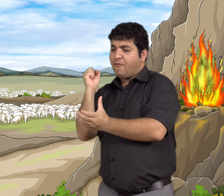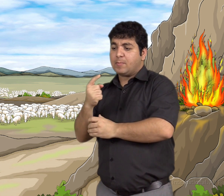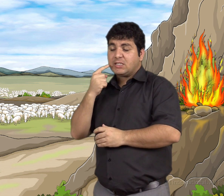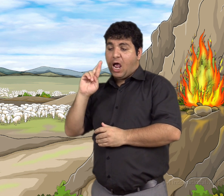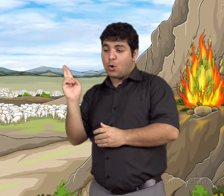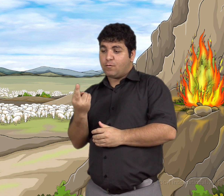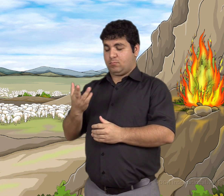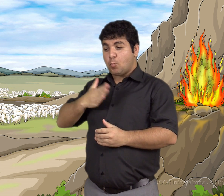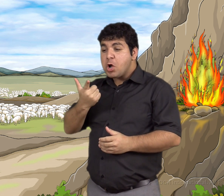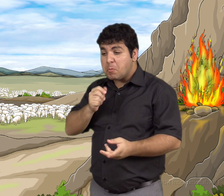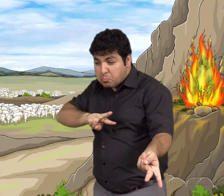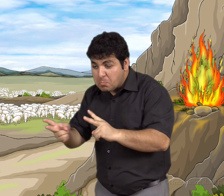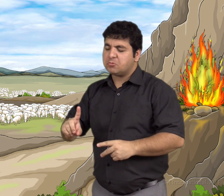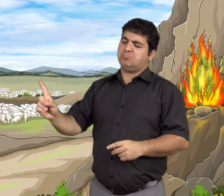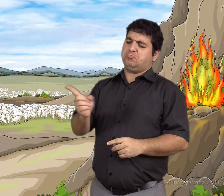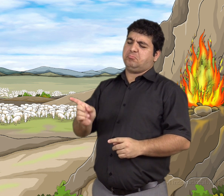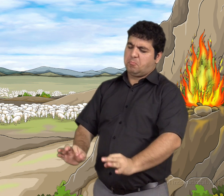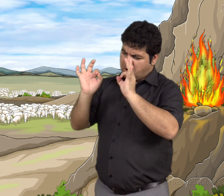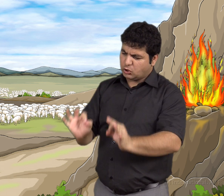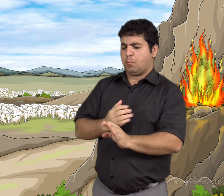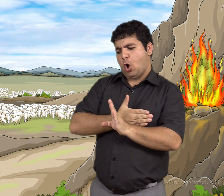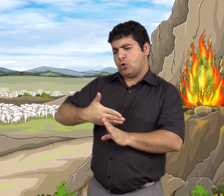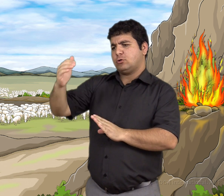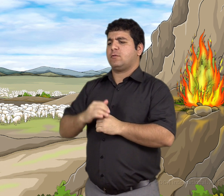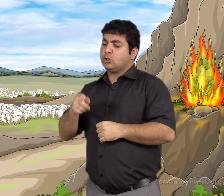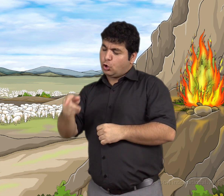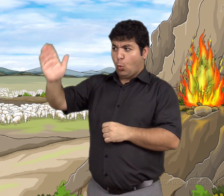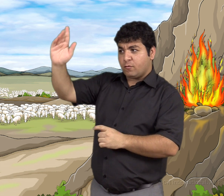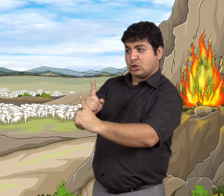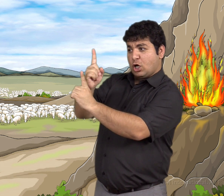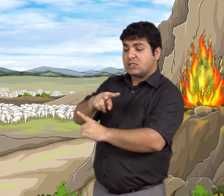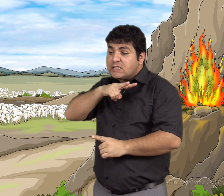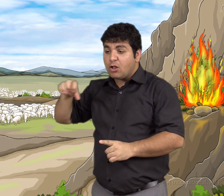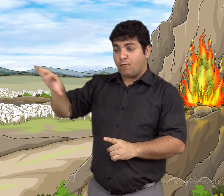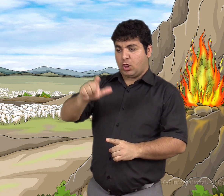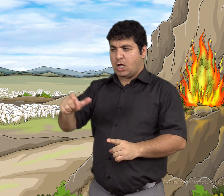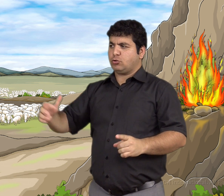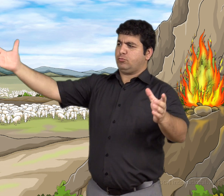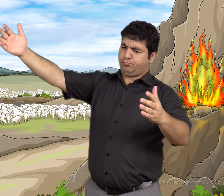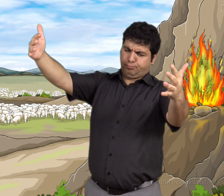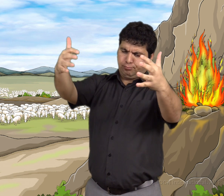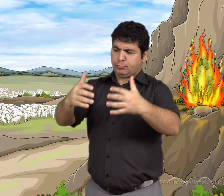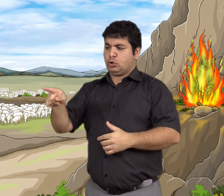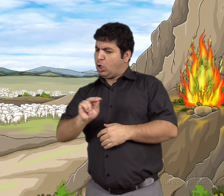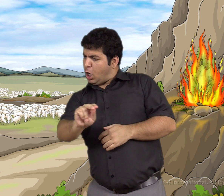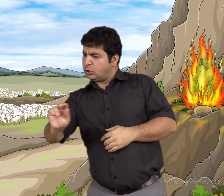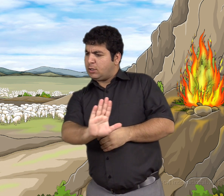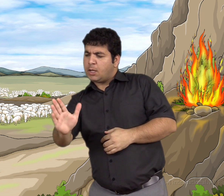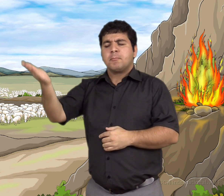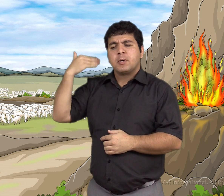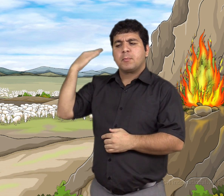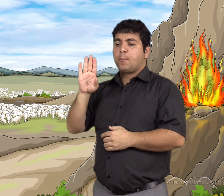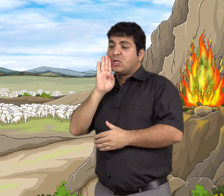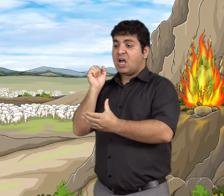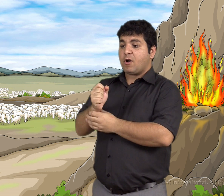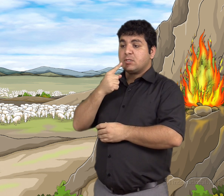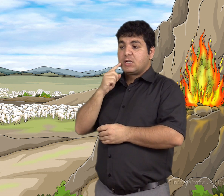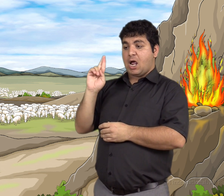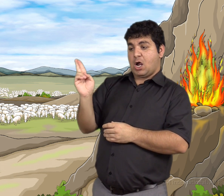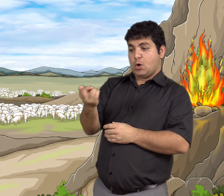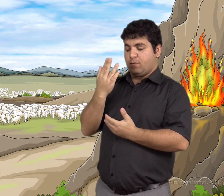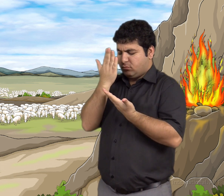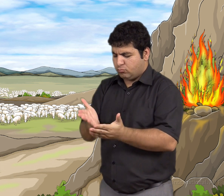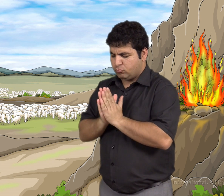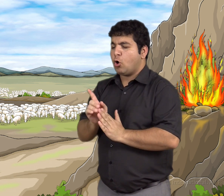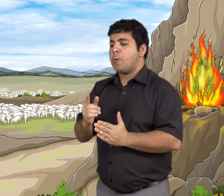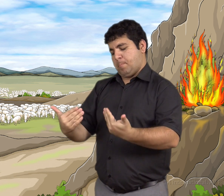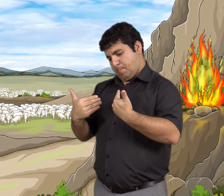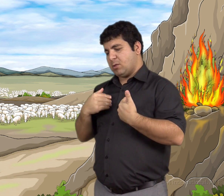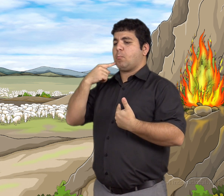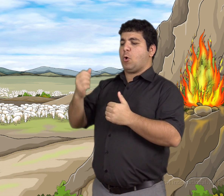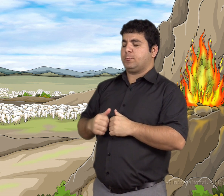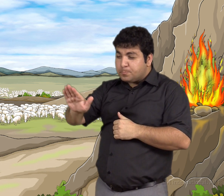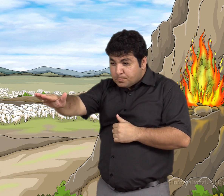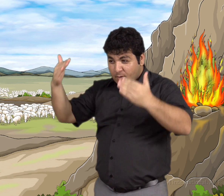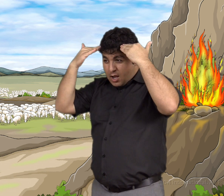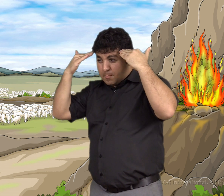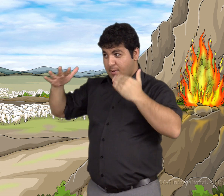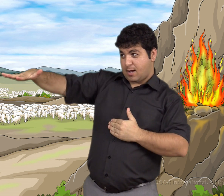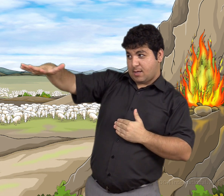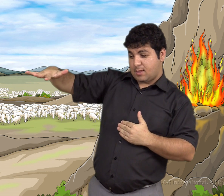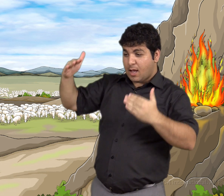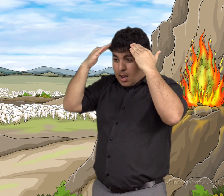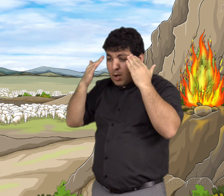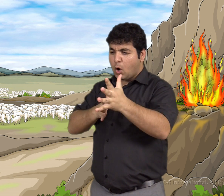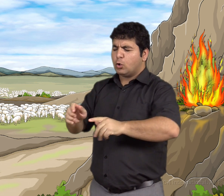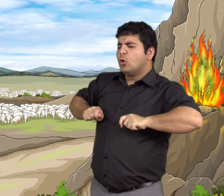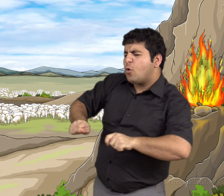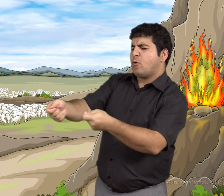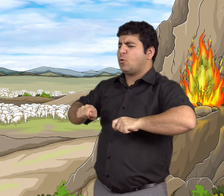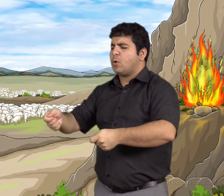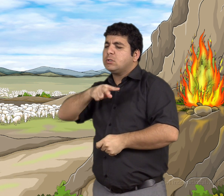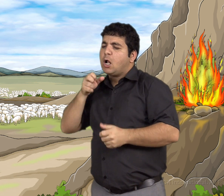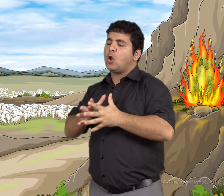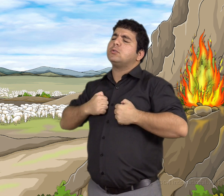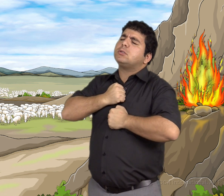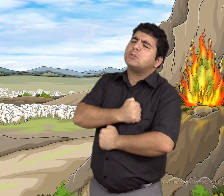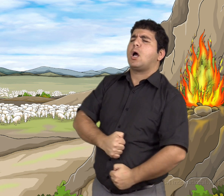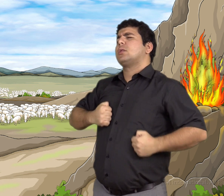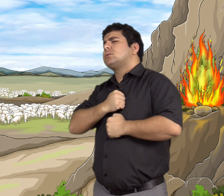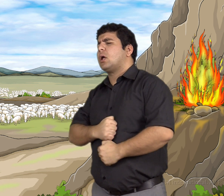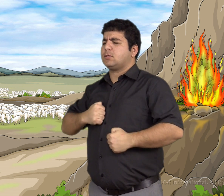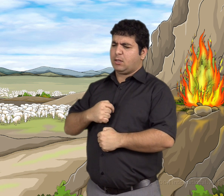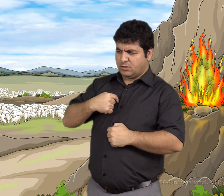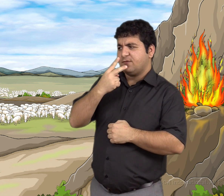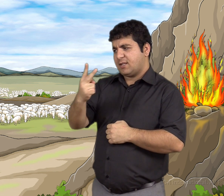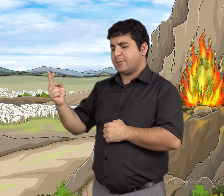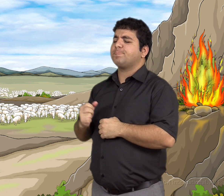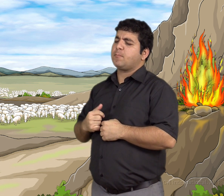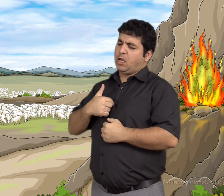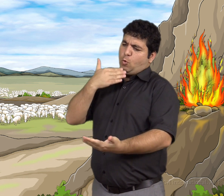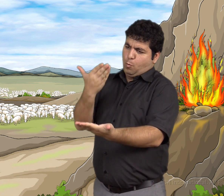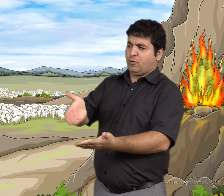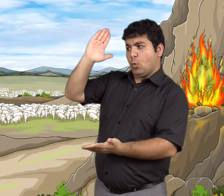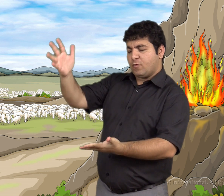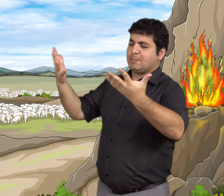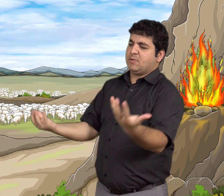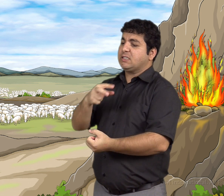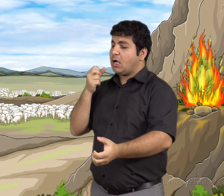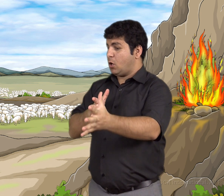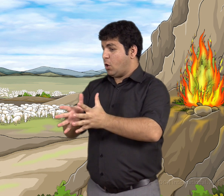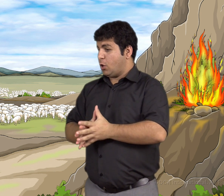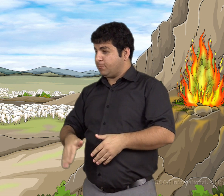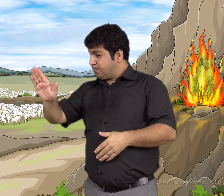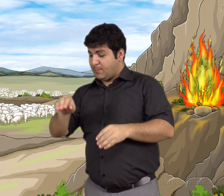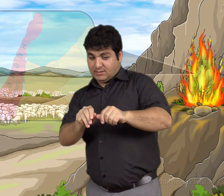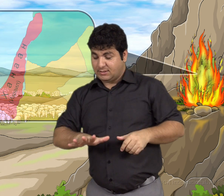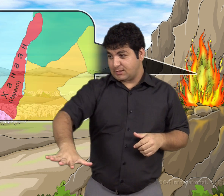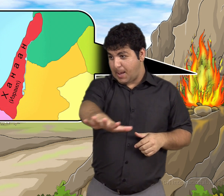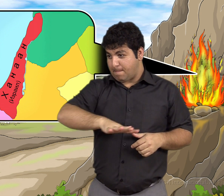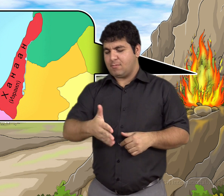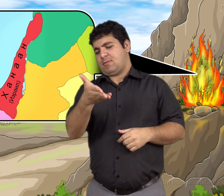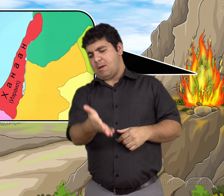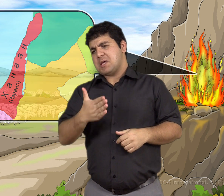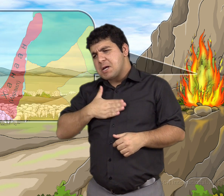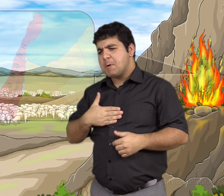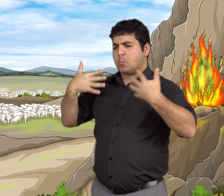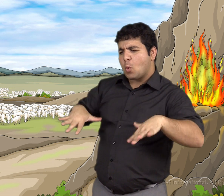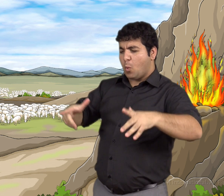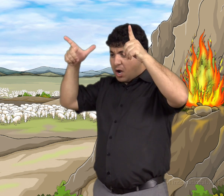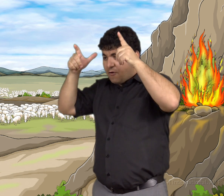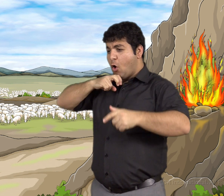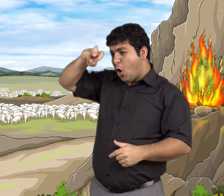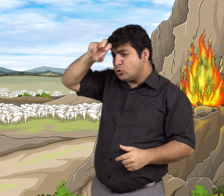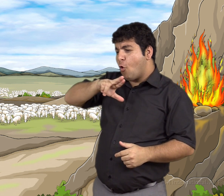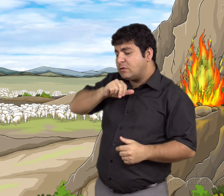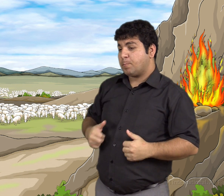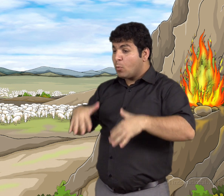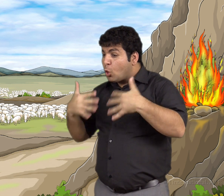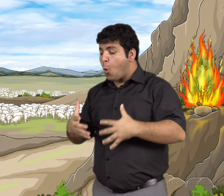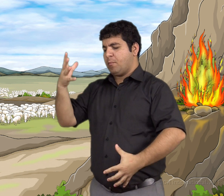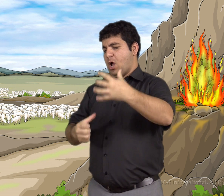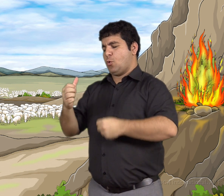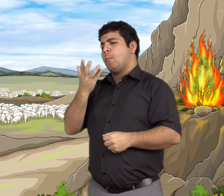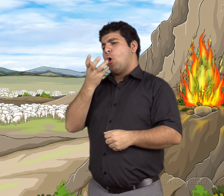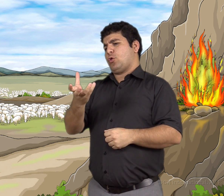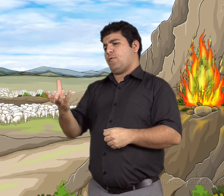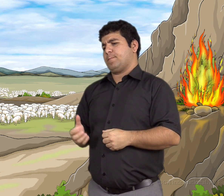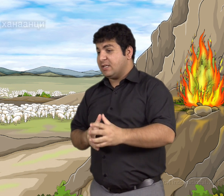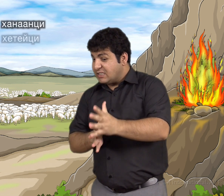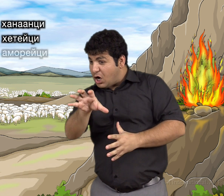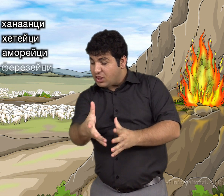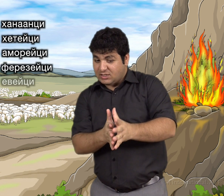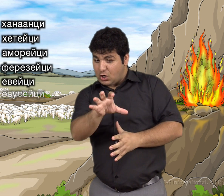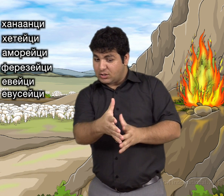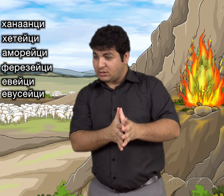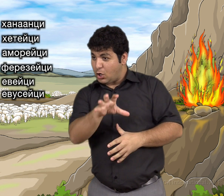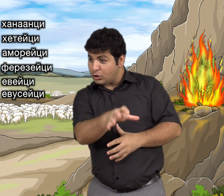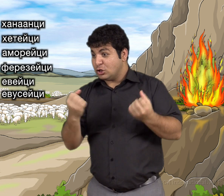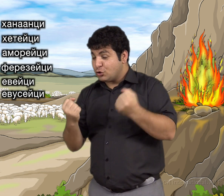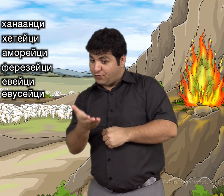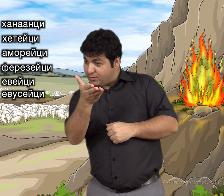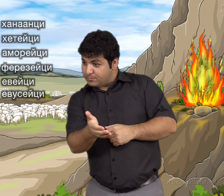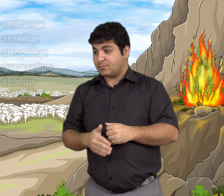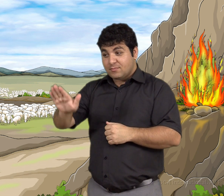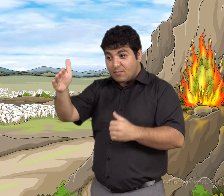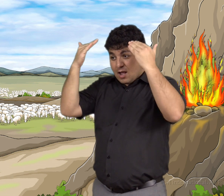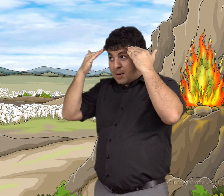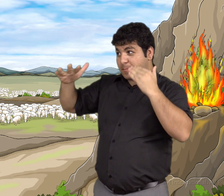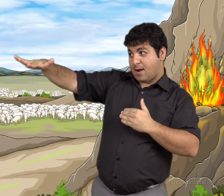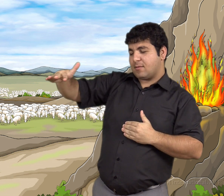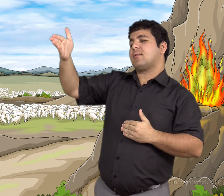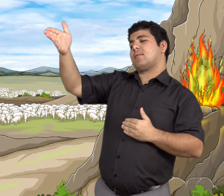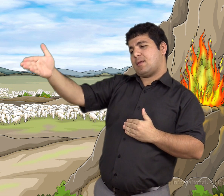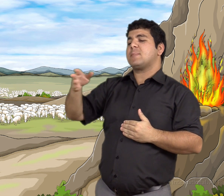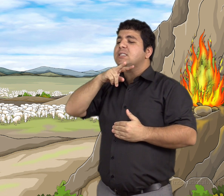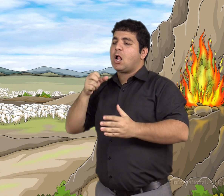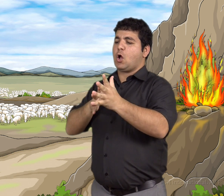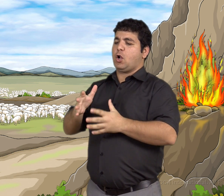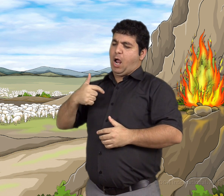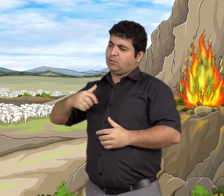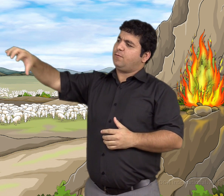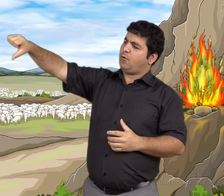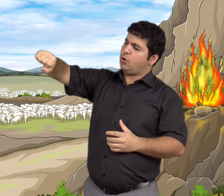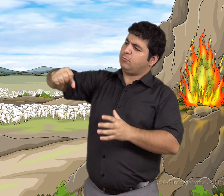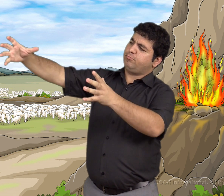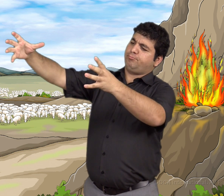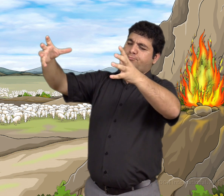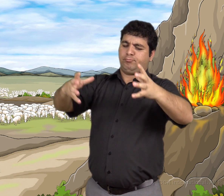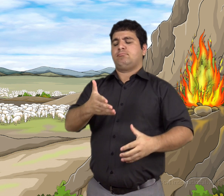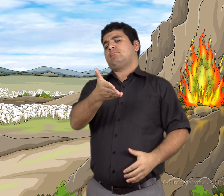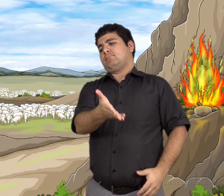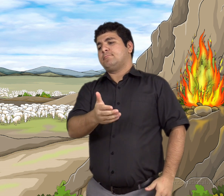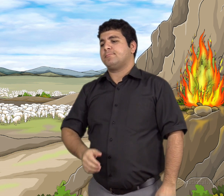Go, assemble the elders of Israel and say to them, ‘The LORD, the God of your fathers—the God of Abraham, Isaac, and Jacob—has appeared to me and said: I have surely attended to you and have seen what has been done to you in Egypt. And I have promised to bring you up out of your affliction in Egypt, into the land of the Canaanites, Hittites, Amorites, Perizzites, Hivites, and Jebusites—a land flowing with milk and honey.’